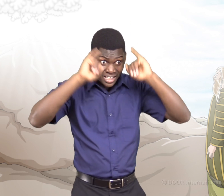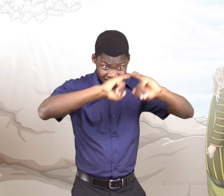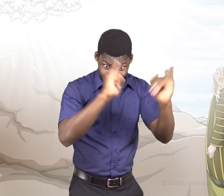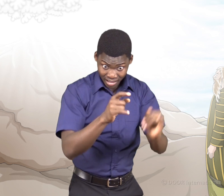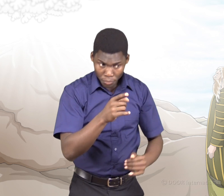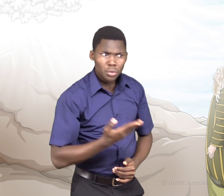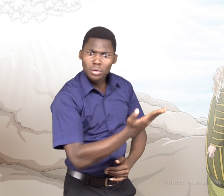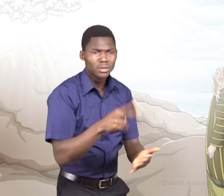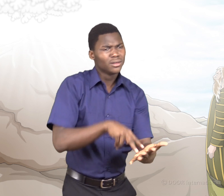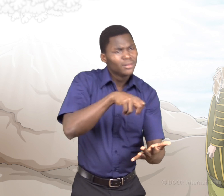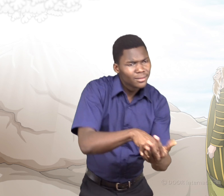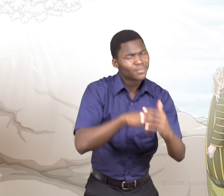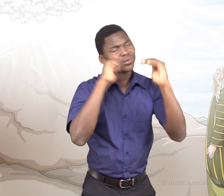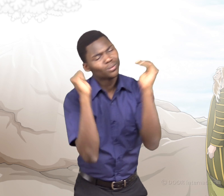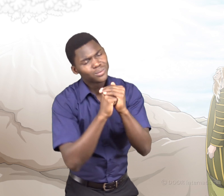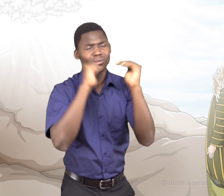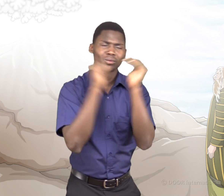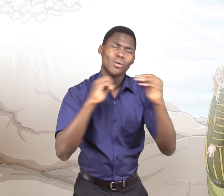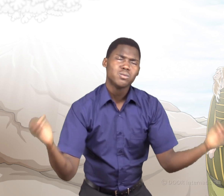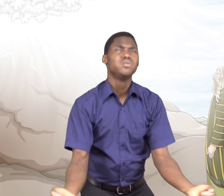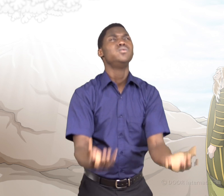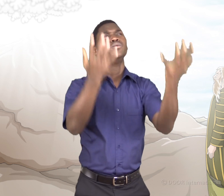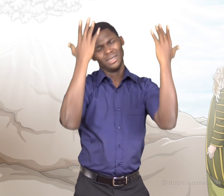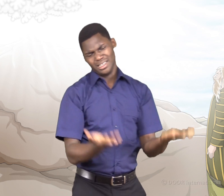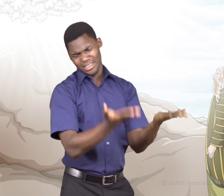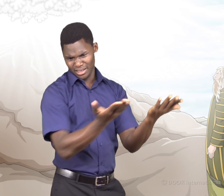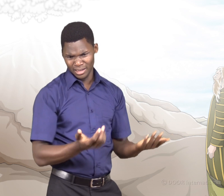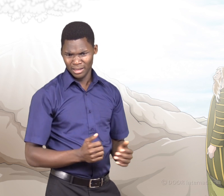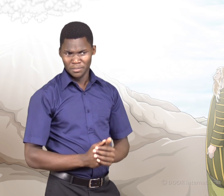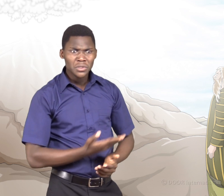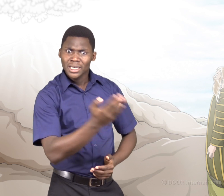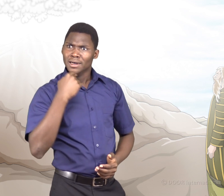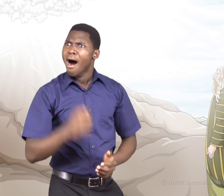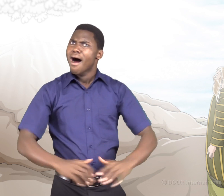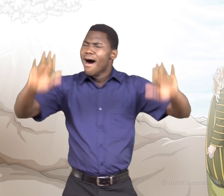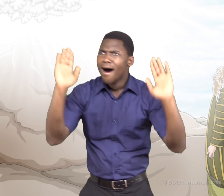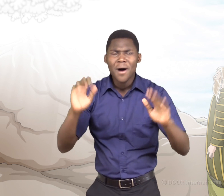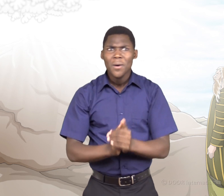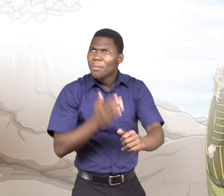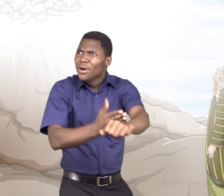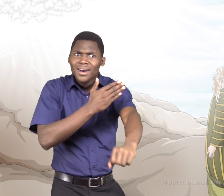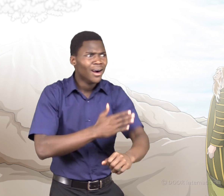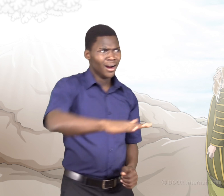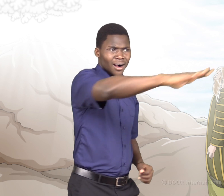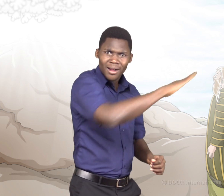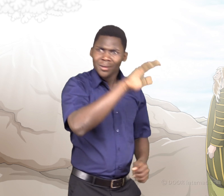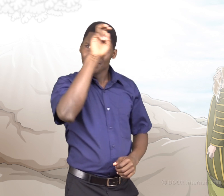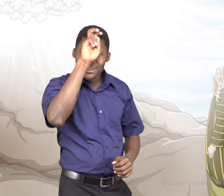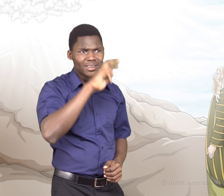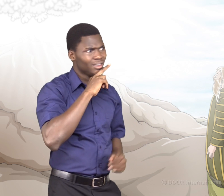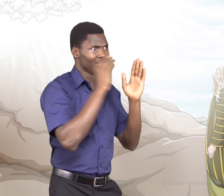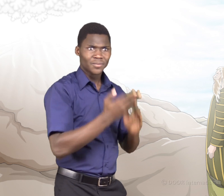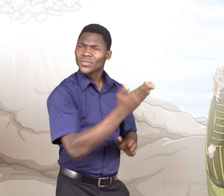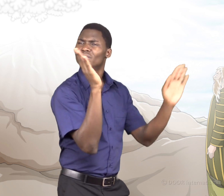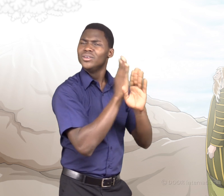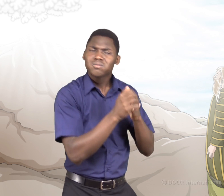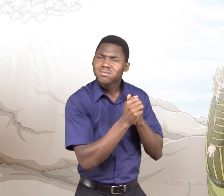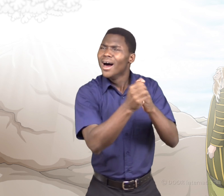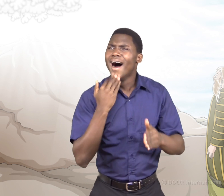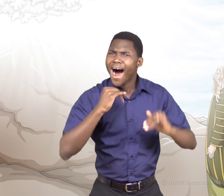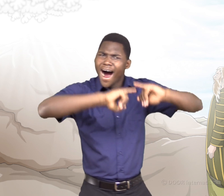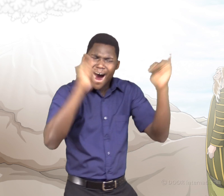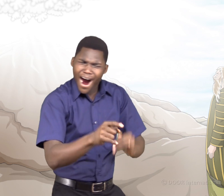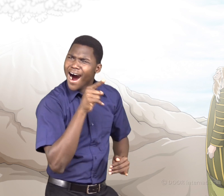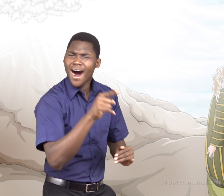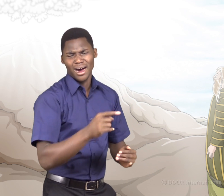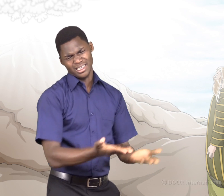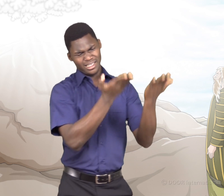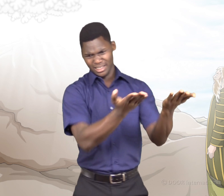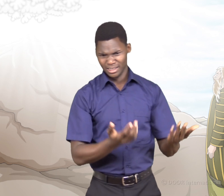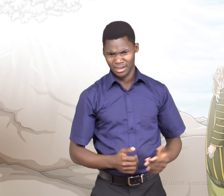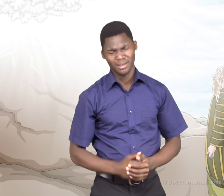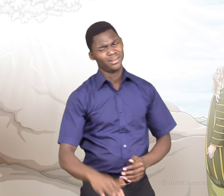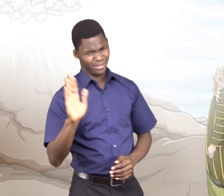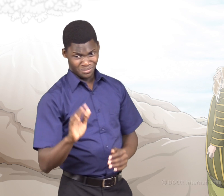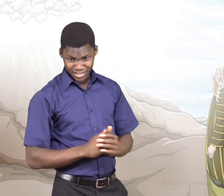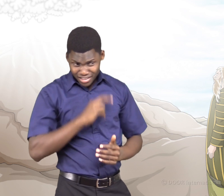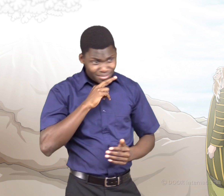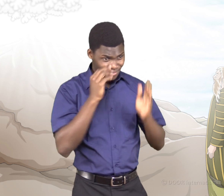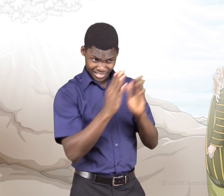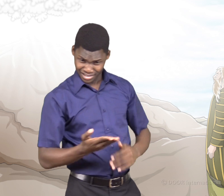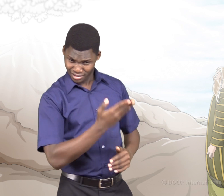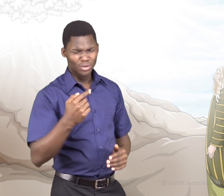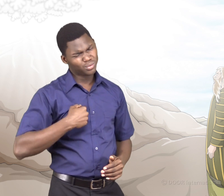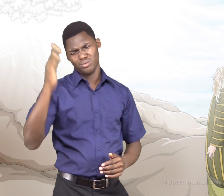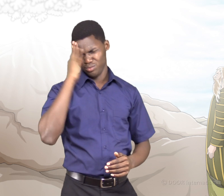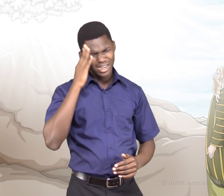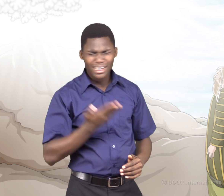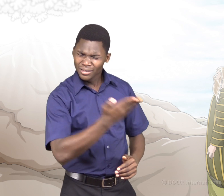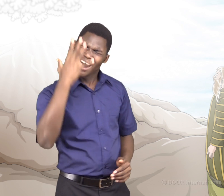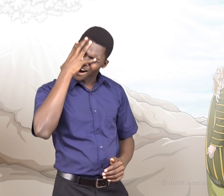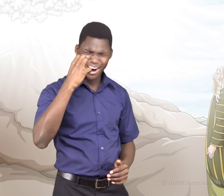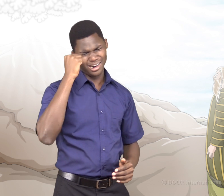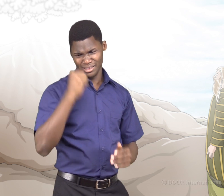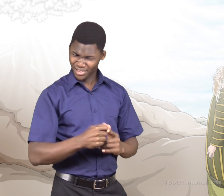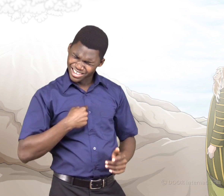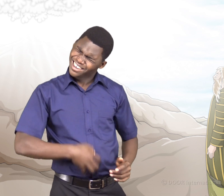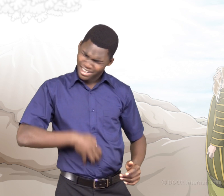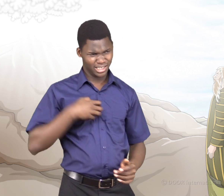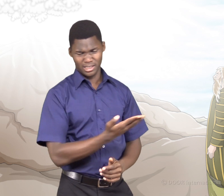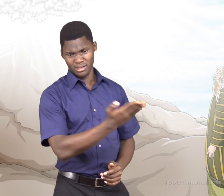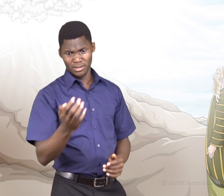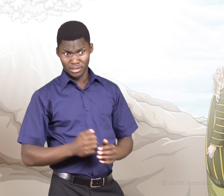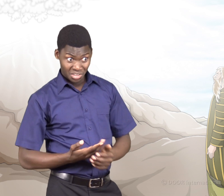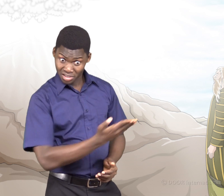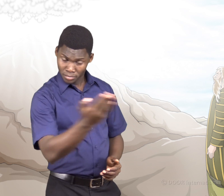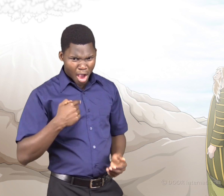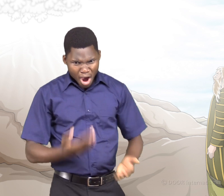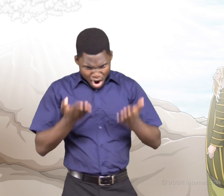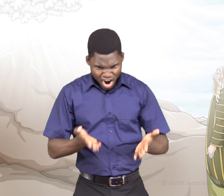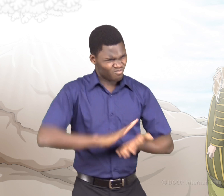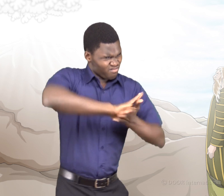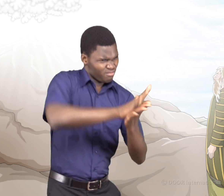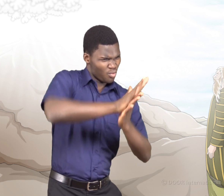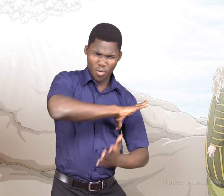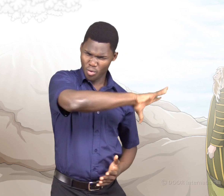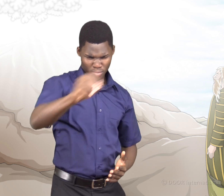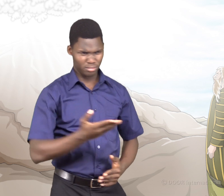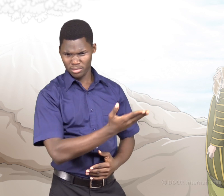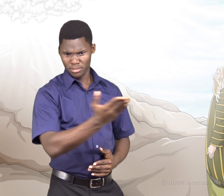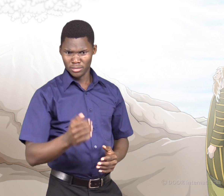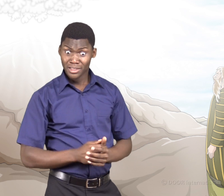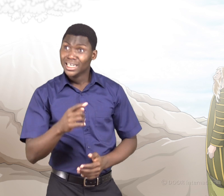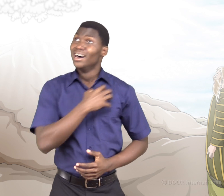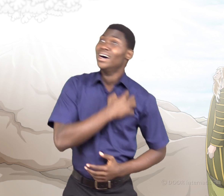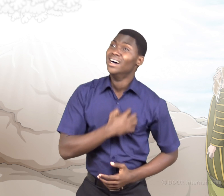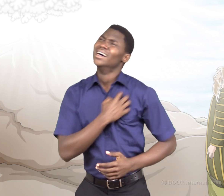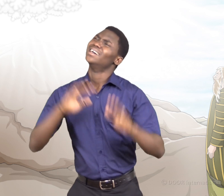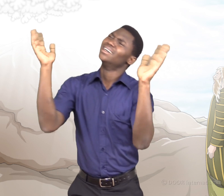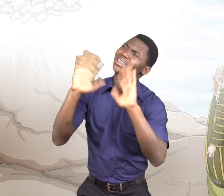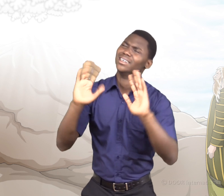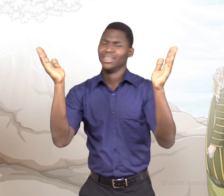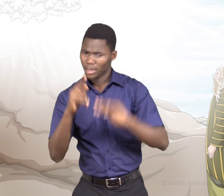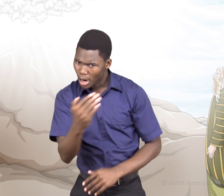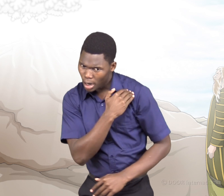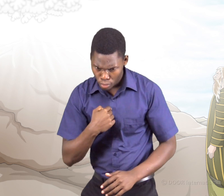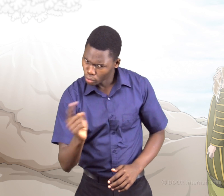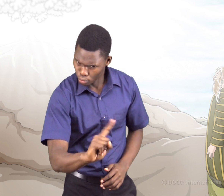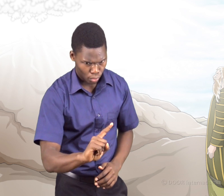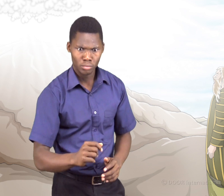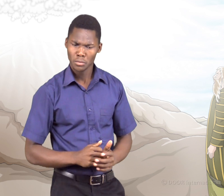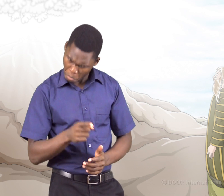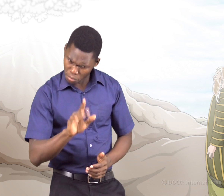They have sacrificed to it and said, ‘These, O Israel, are your gods, who brought you up out of the land of Egypt.’” The LORD also said to Moses, “I have seen this people, and they are indeed a stiff-necked people.